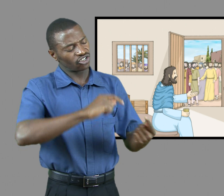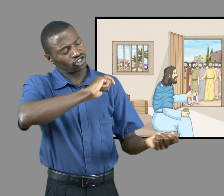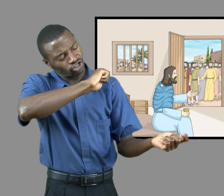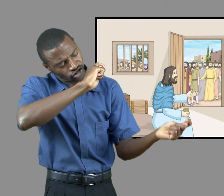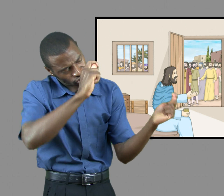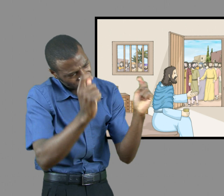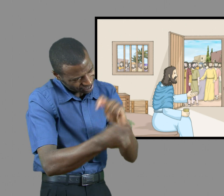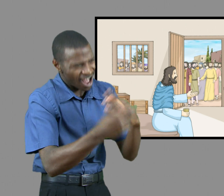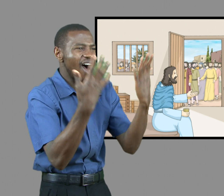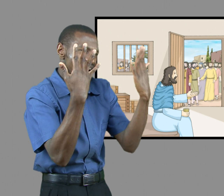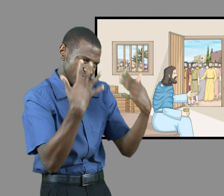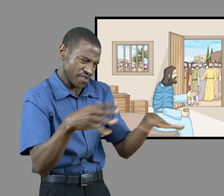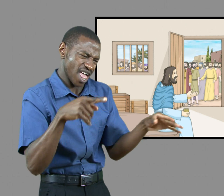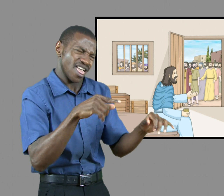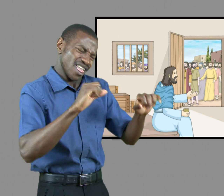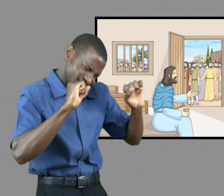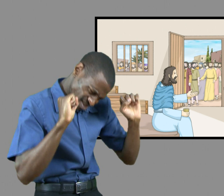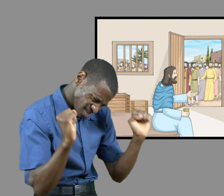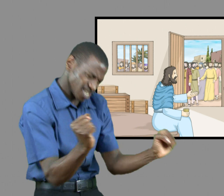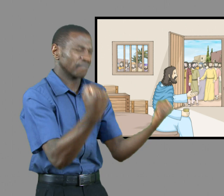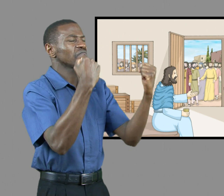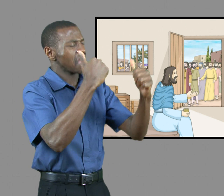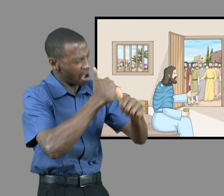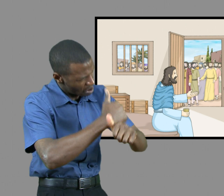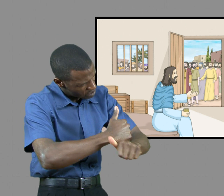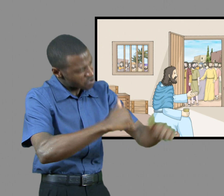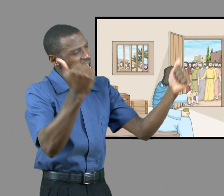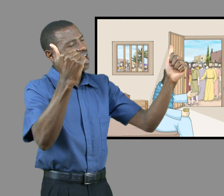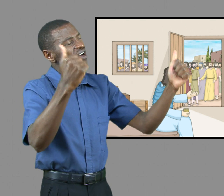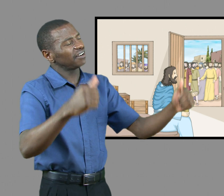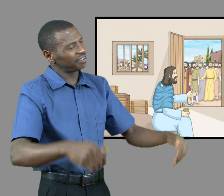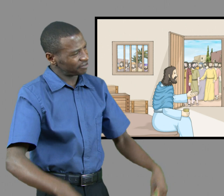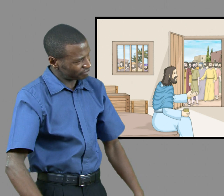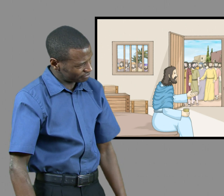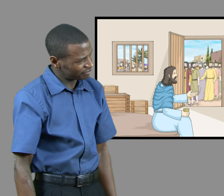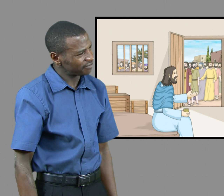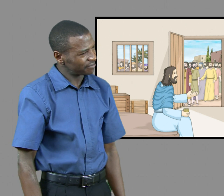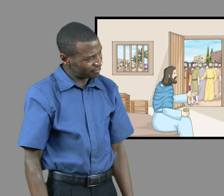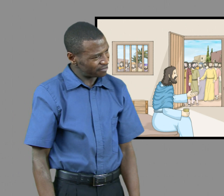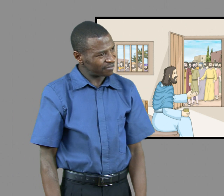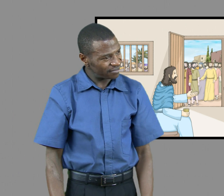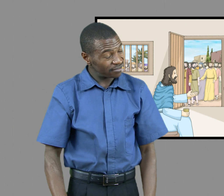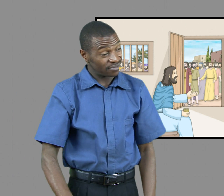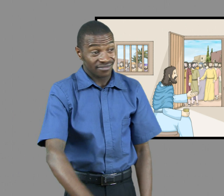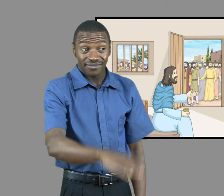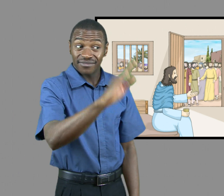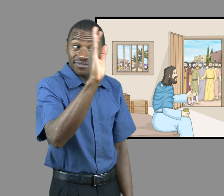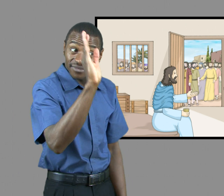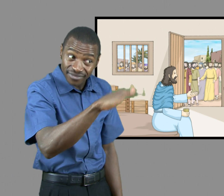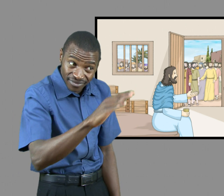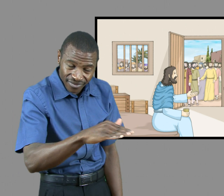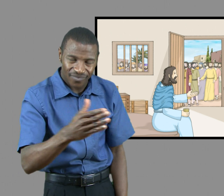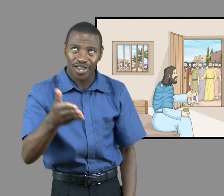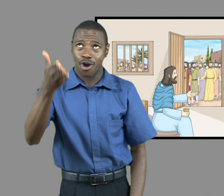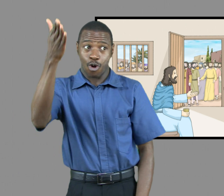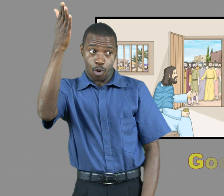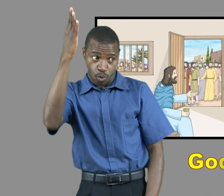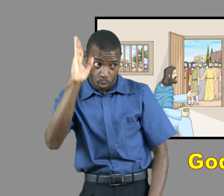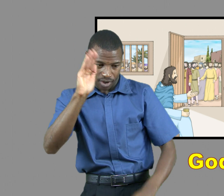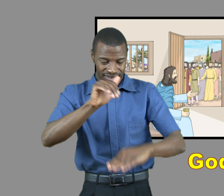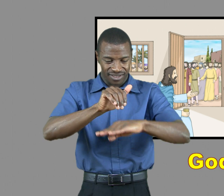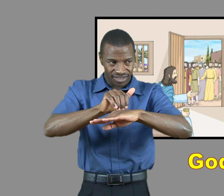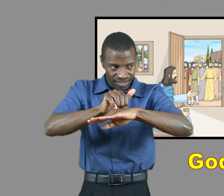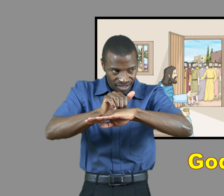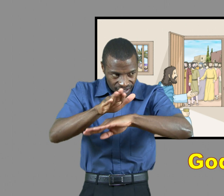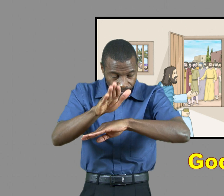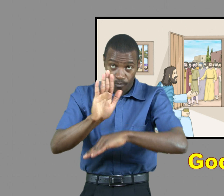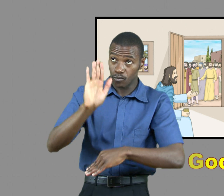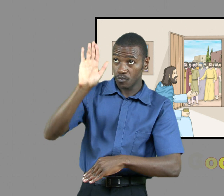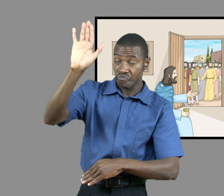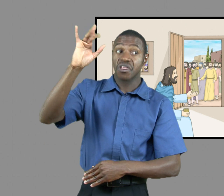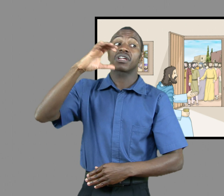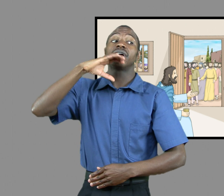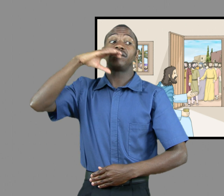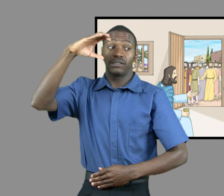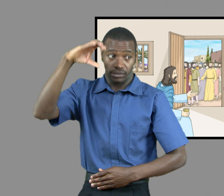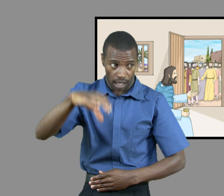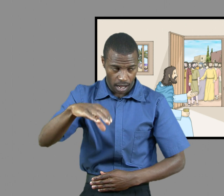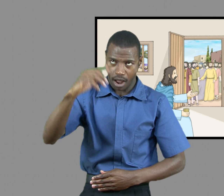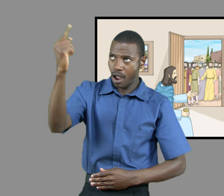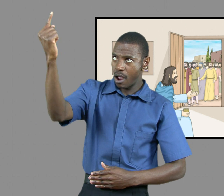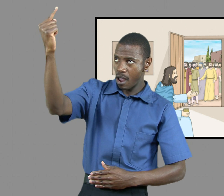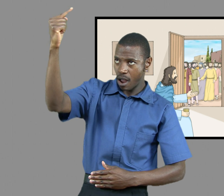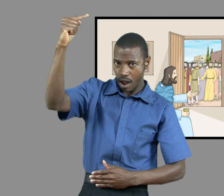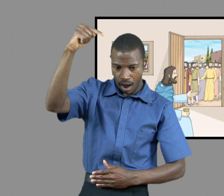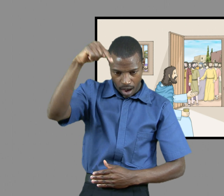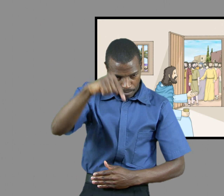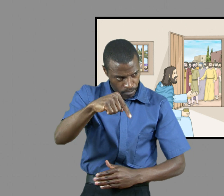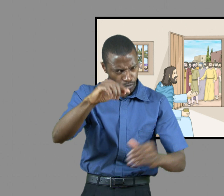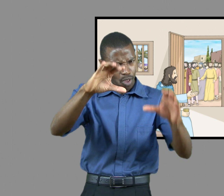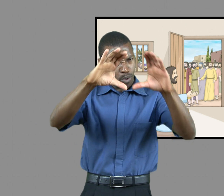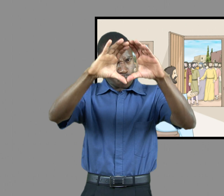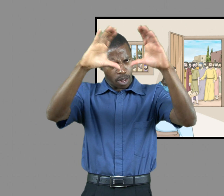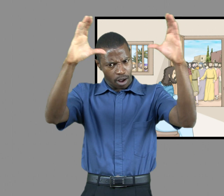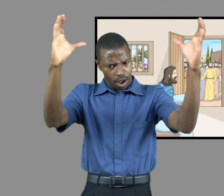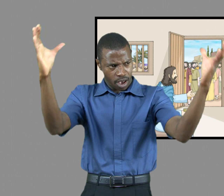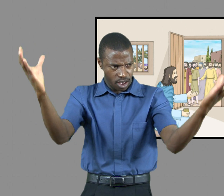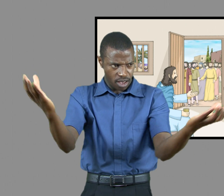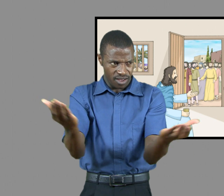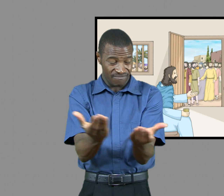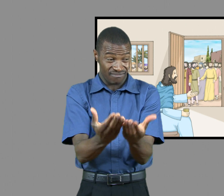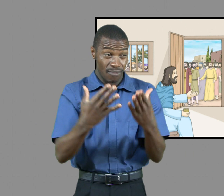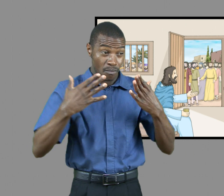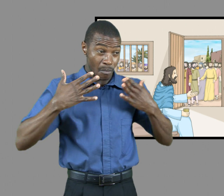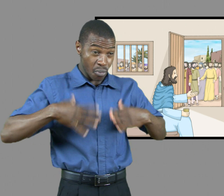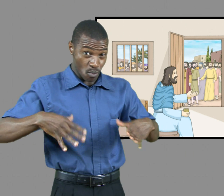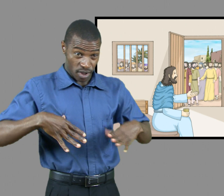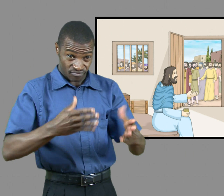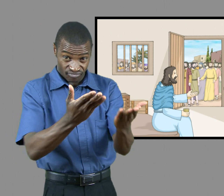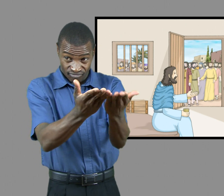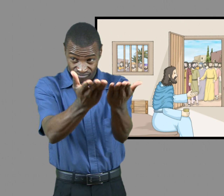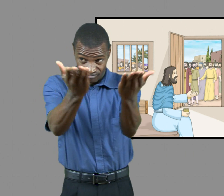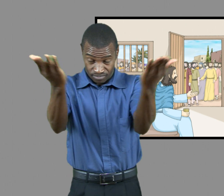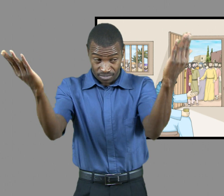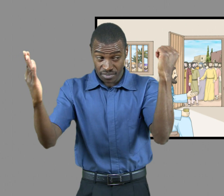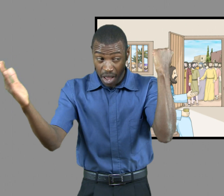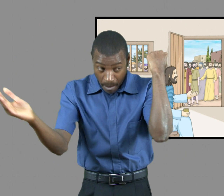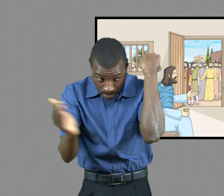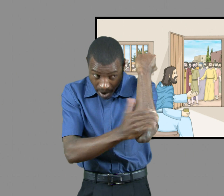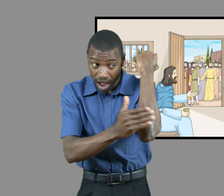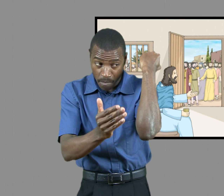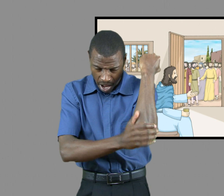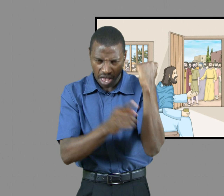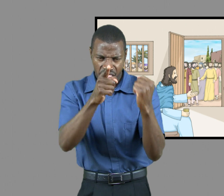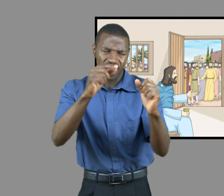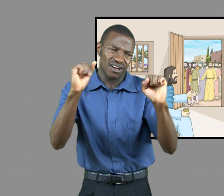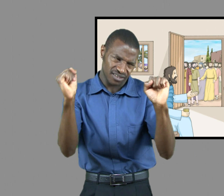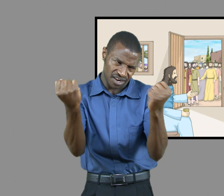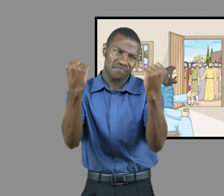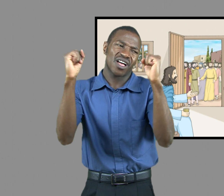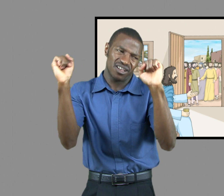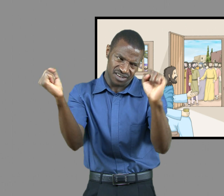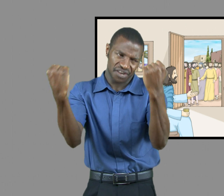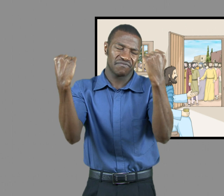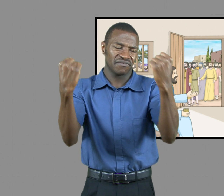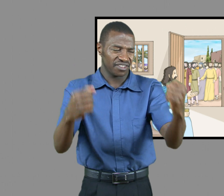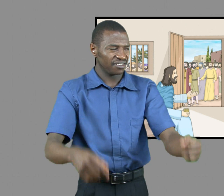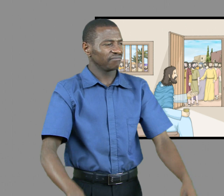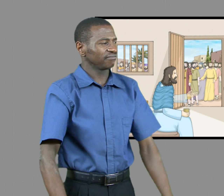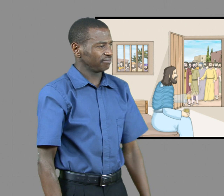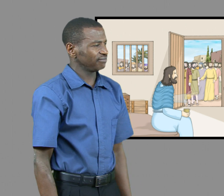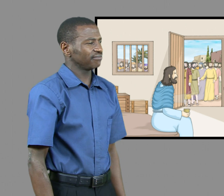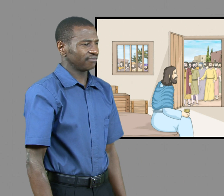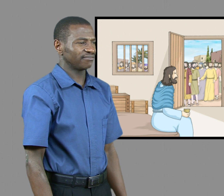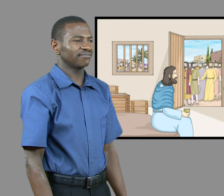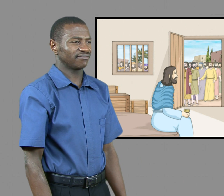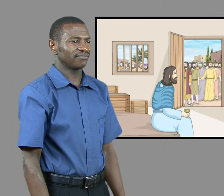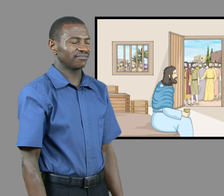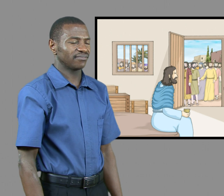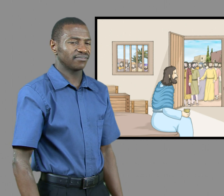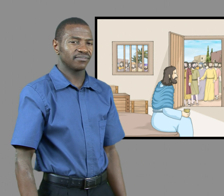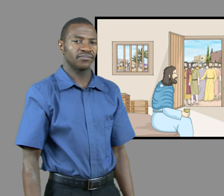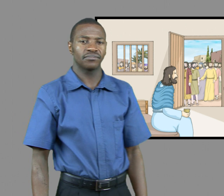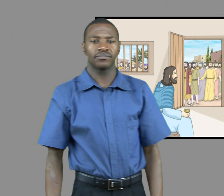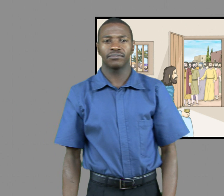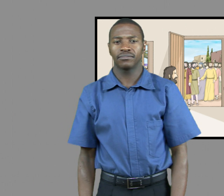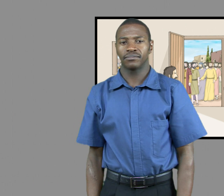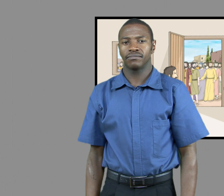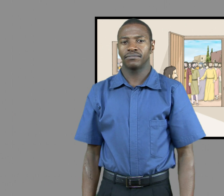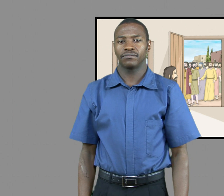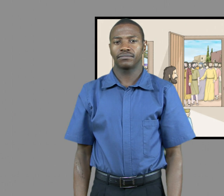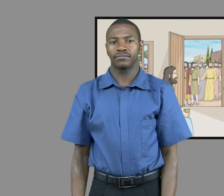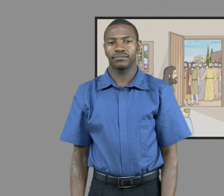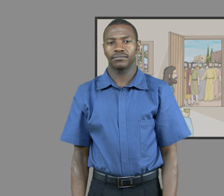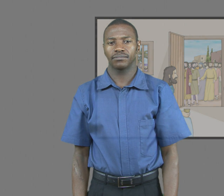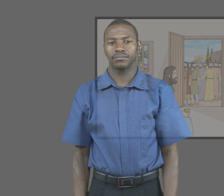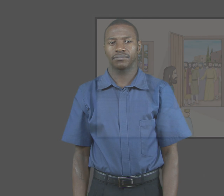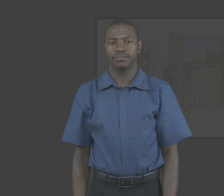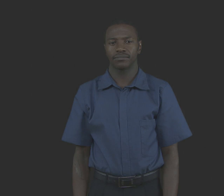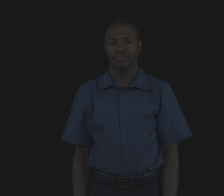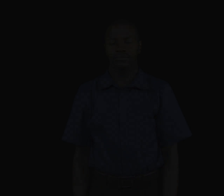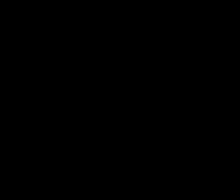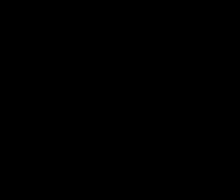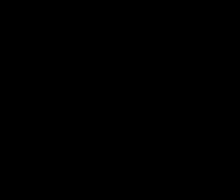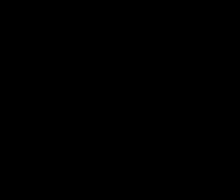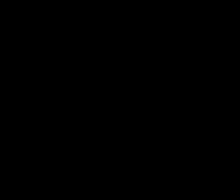For the Son of Man came to seek and to save the lost.”